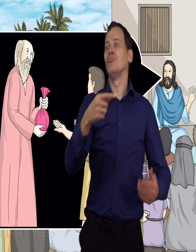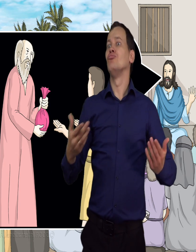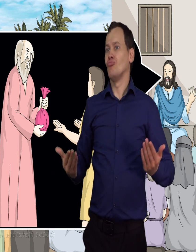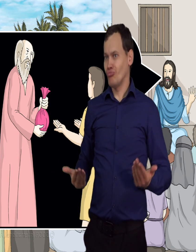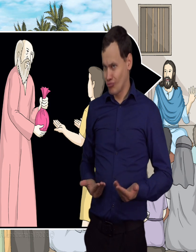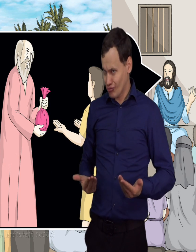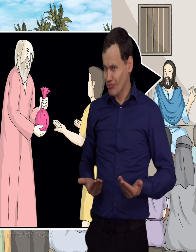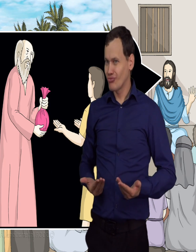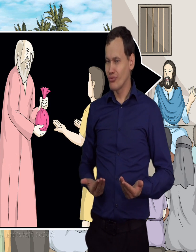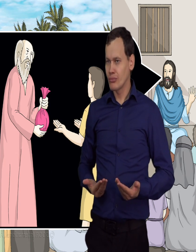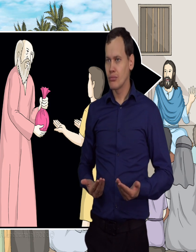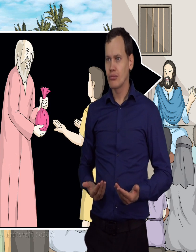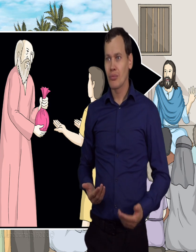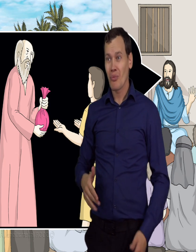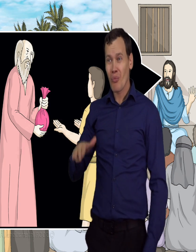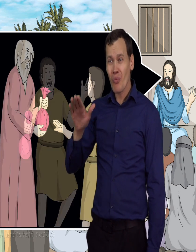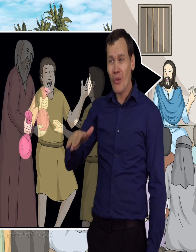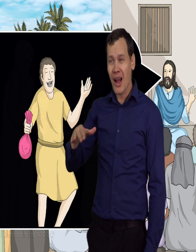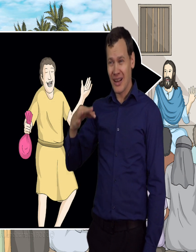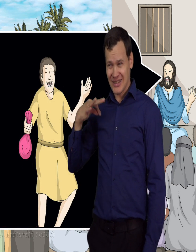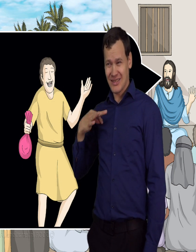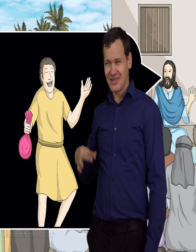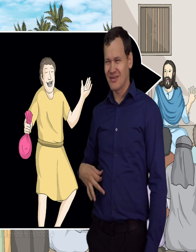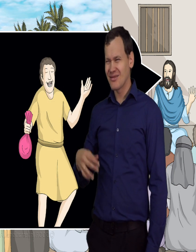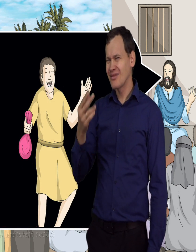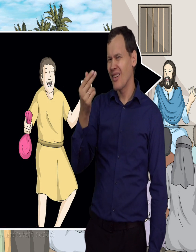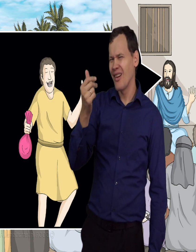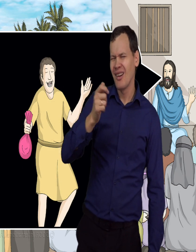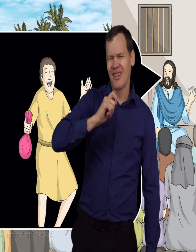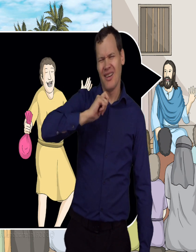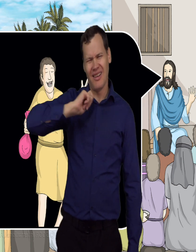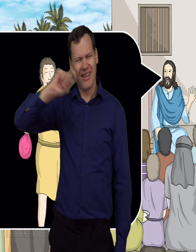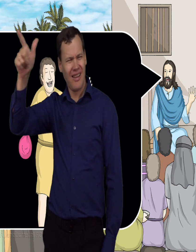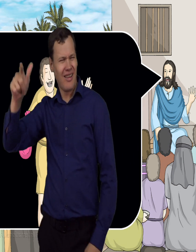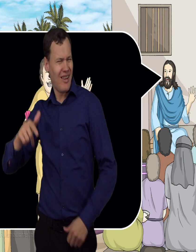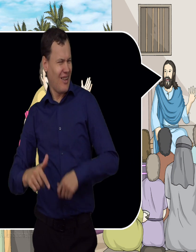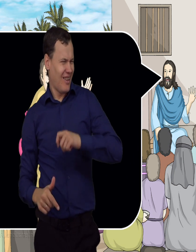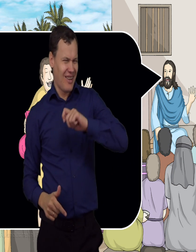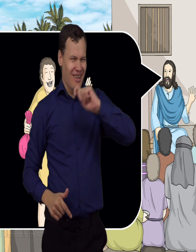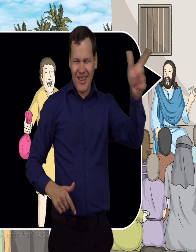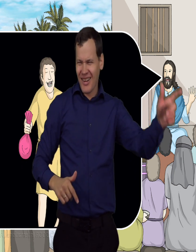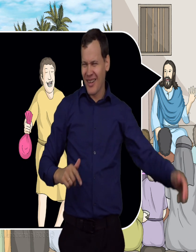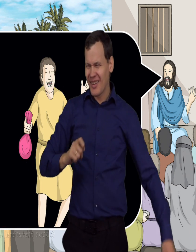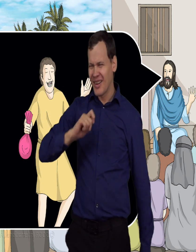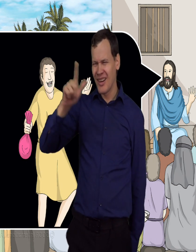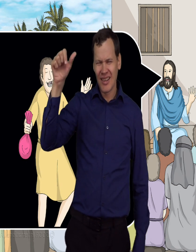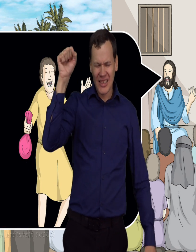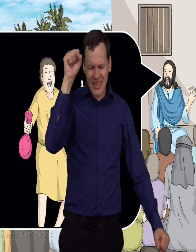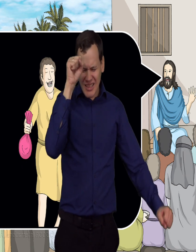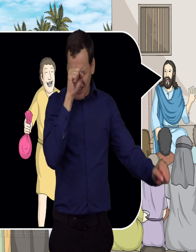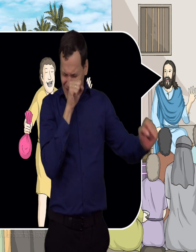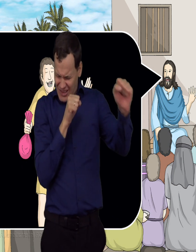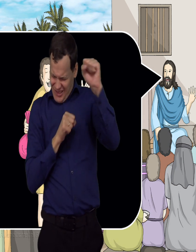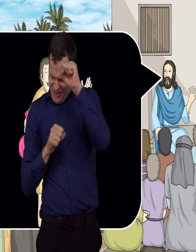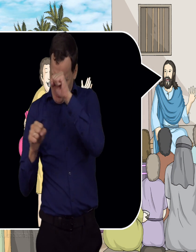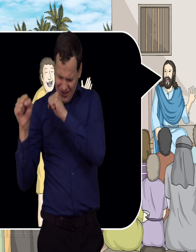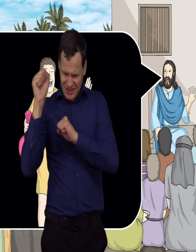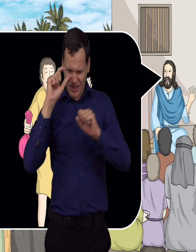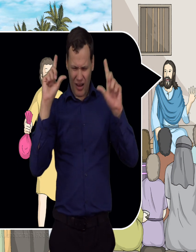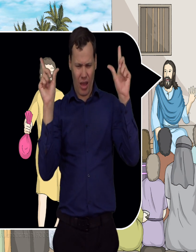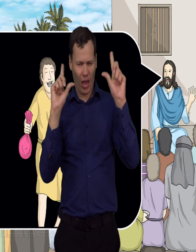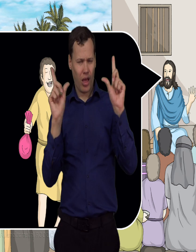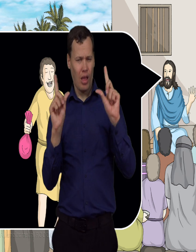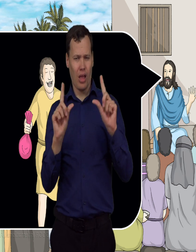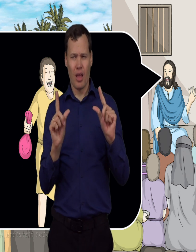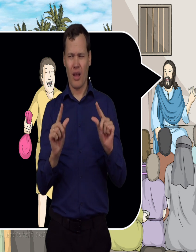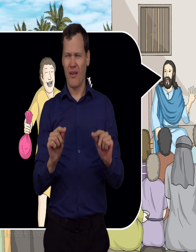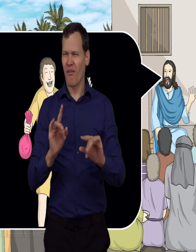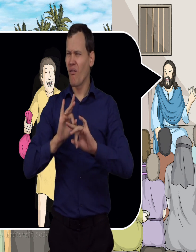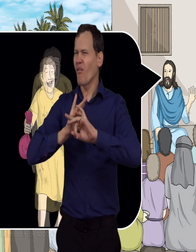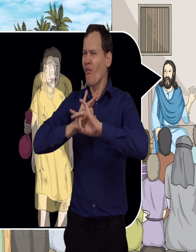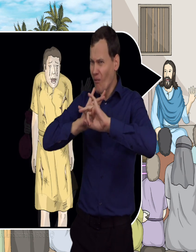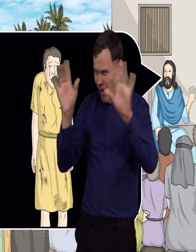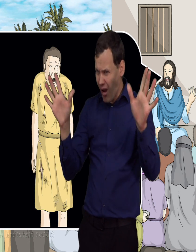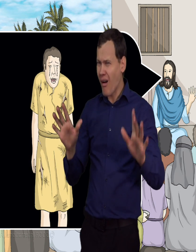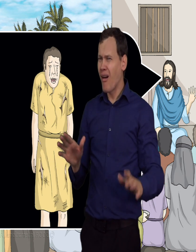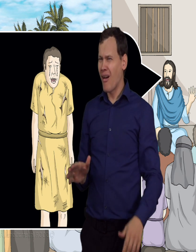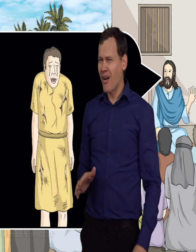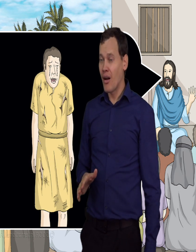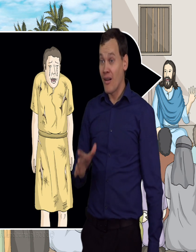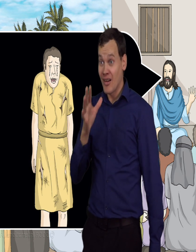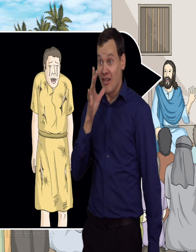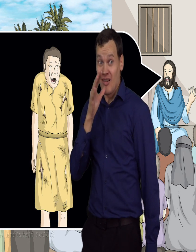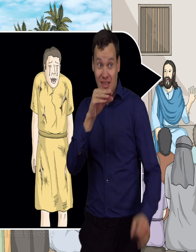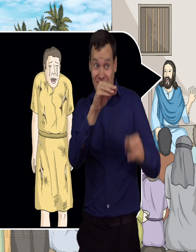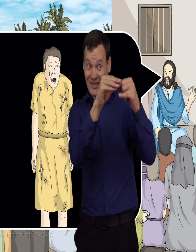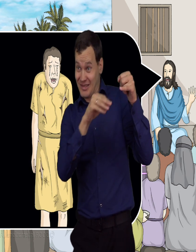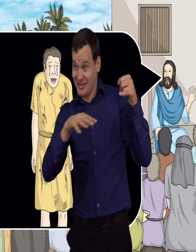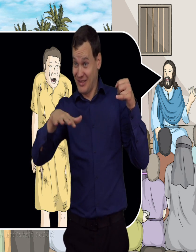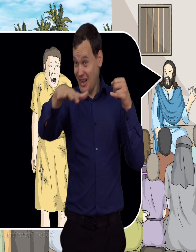After a few days, the younger son got everything together and journeyed to a distant country, where he squandered his wealth in wild living.